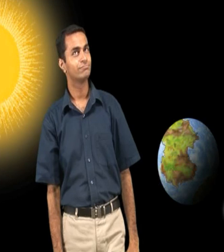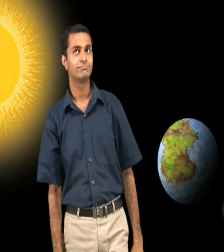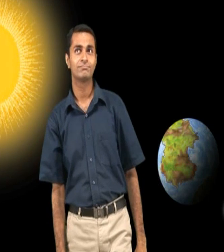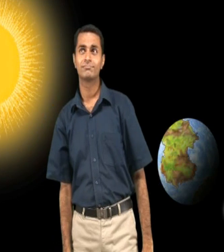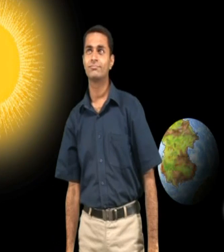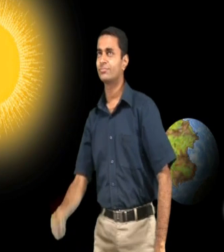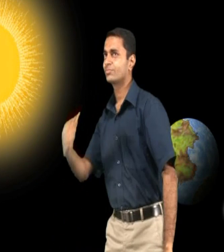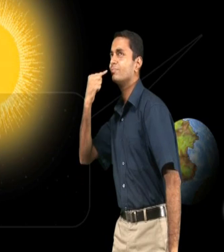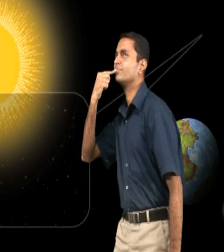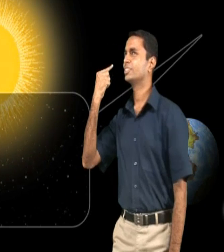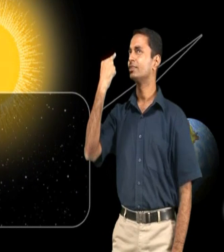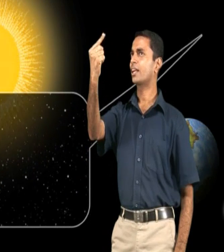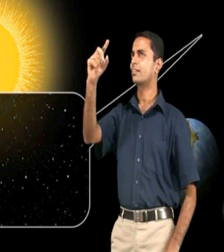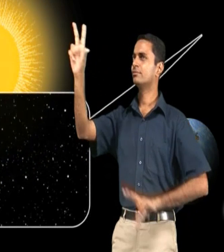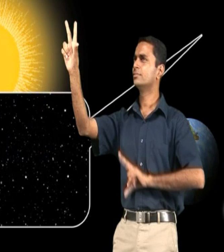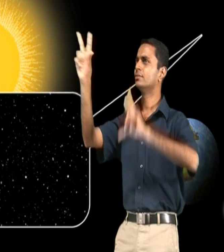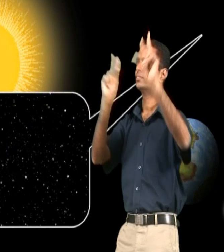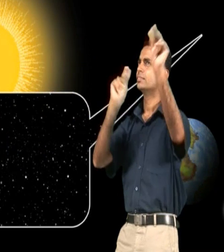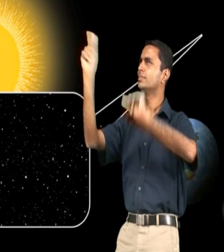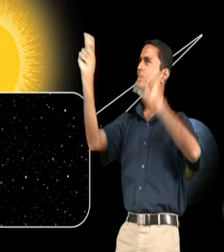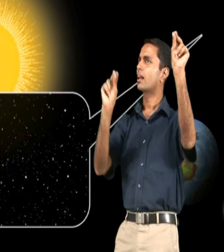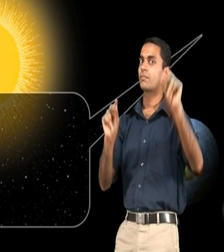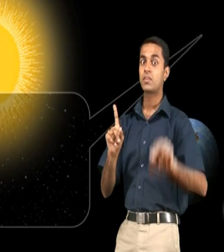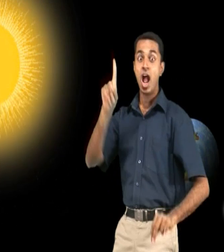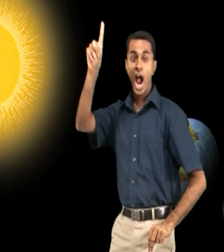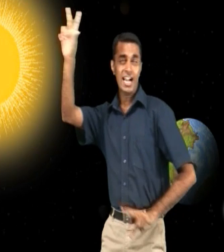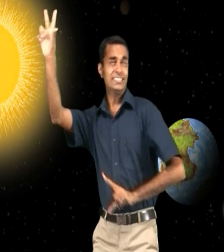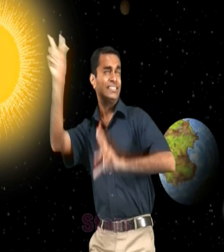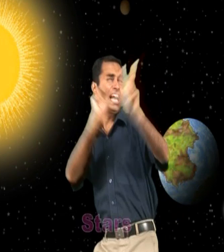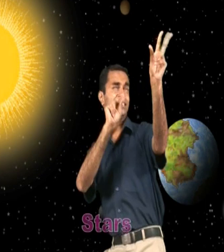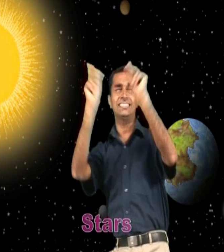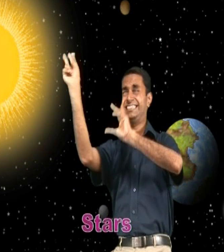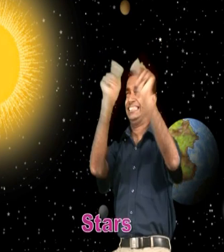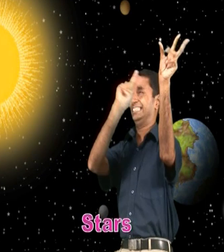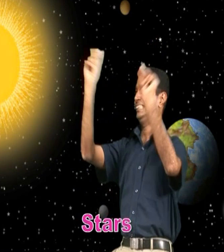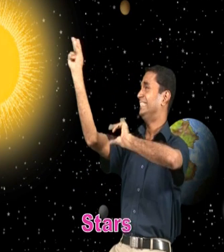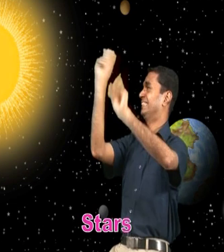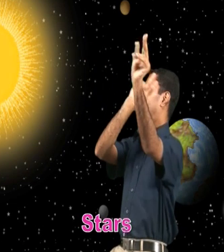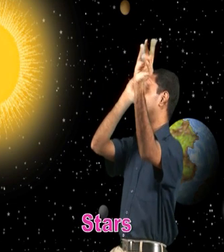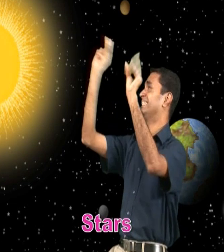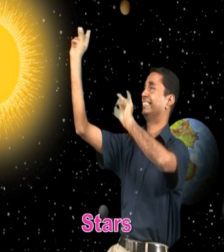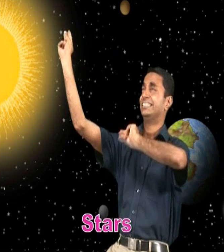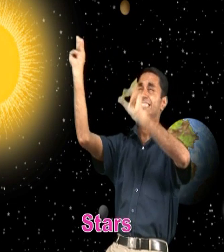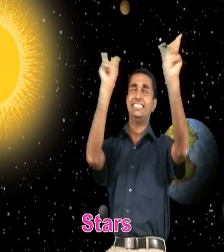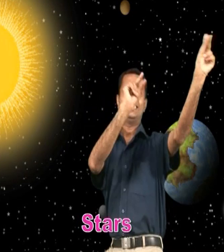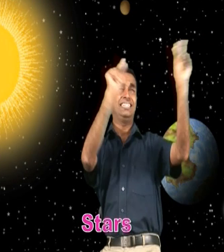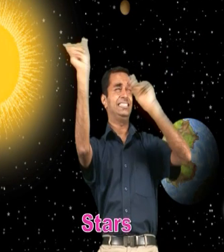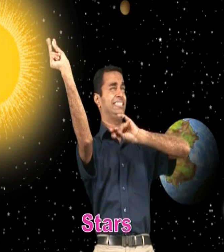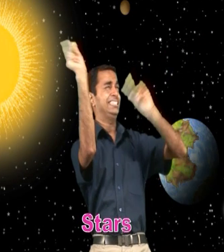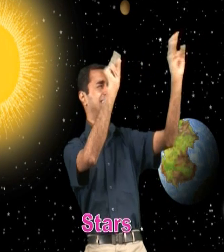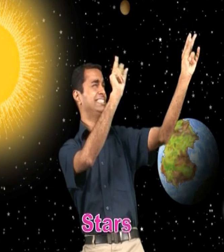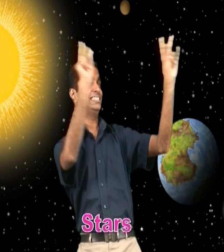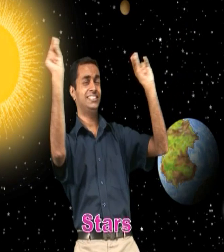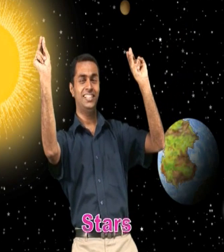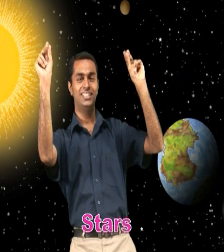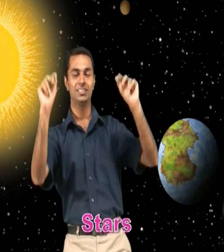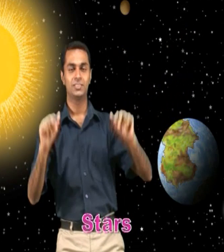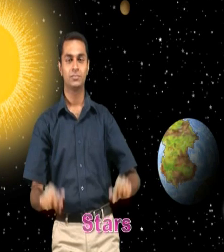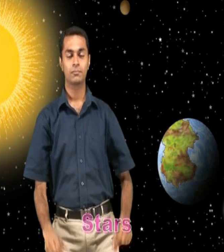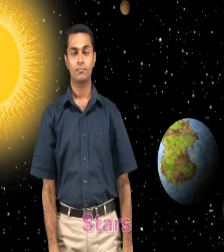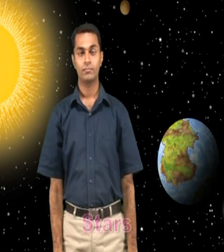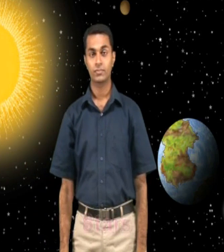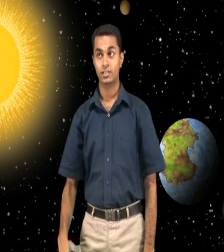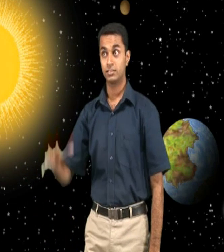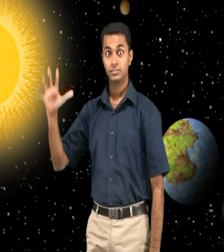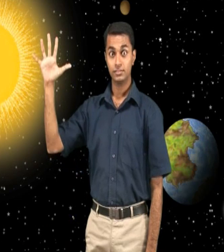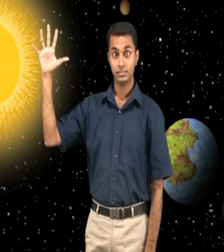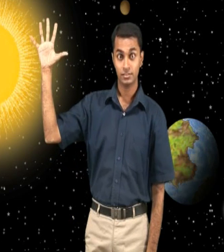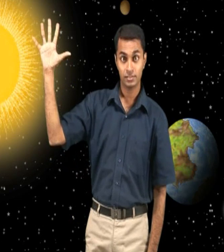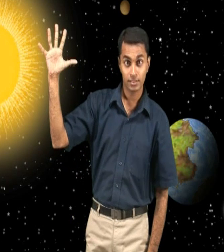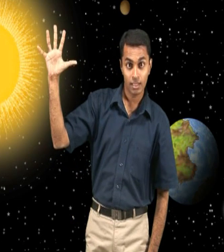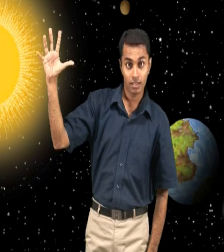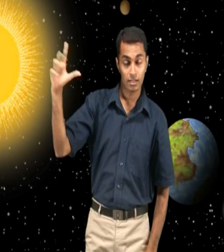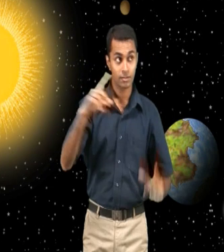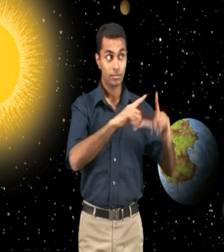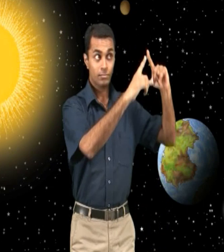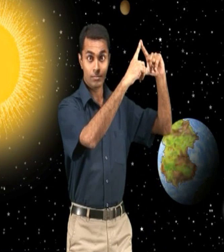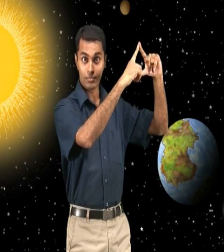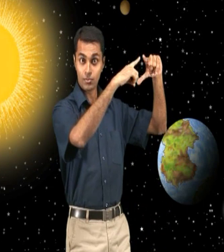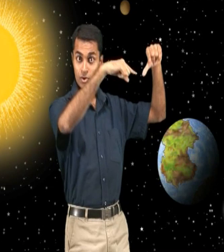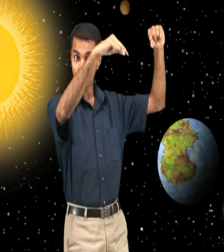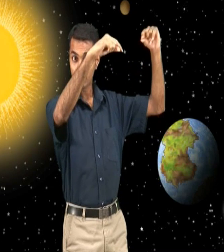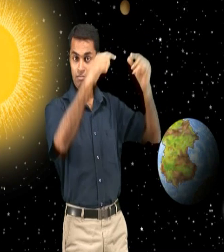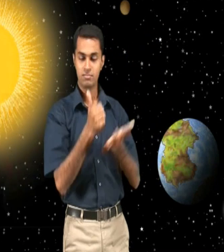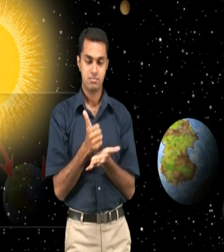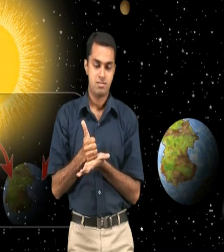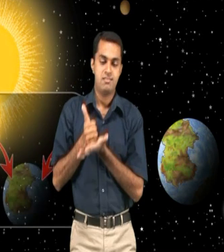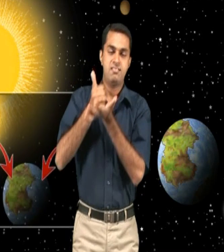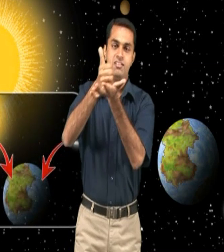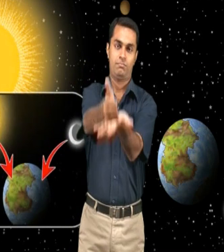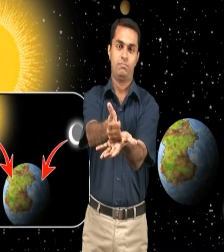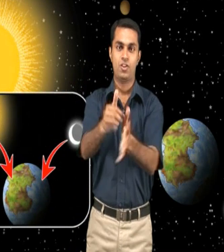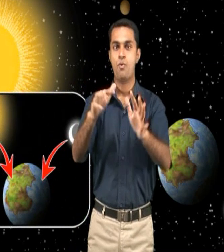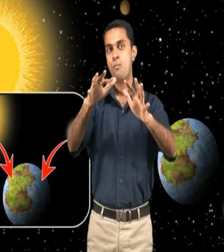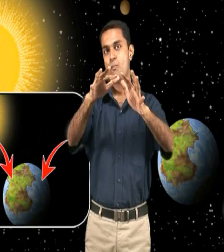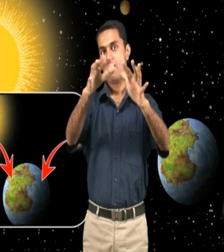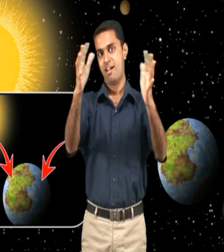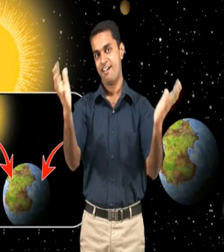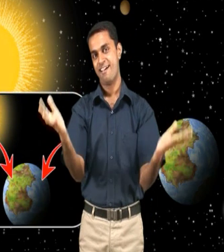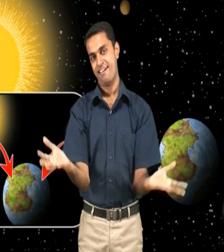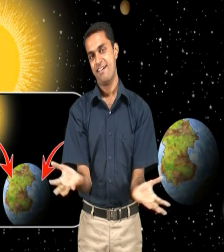And He made the stars as well.